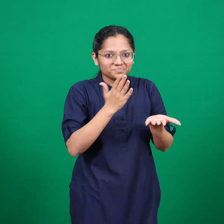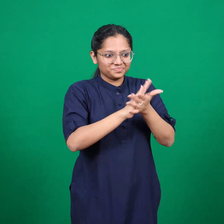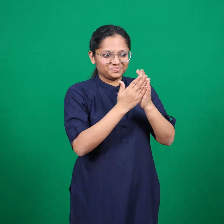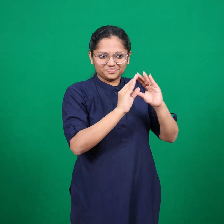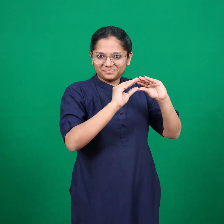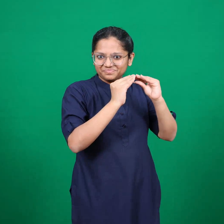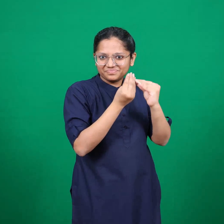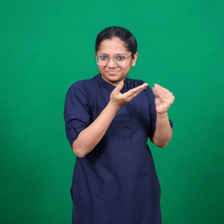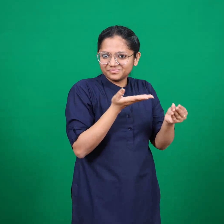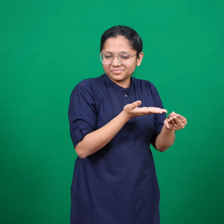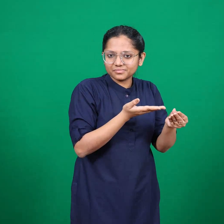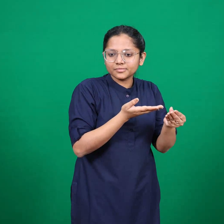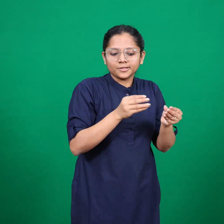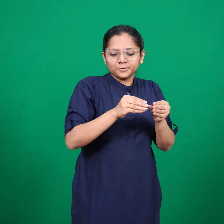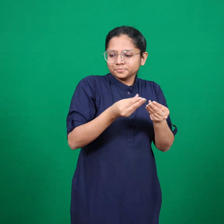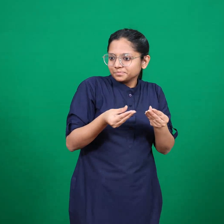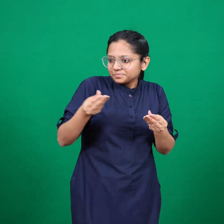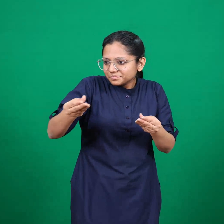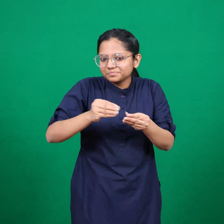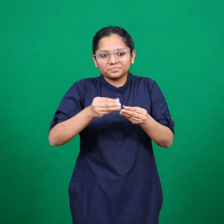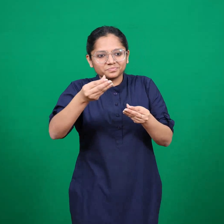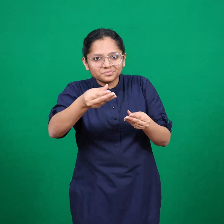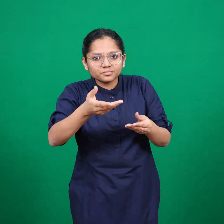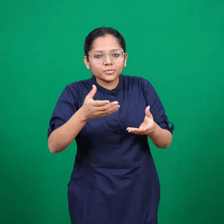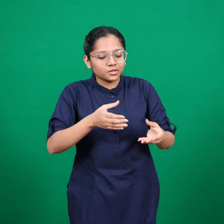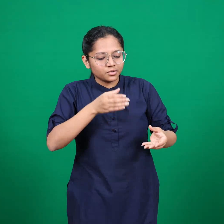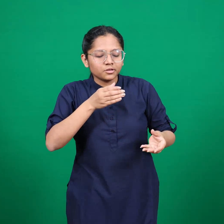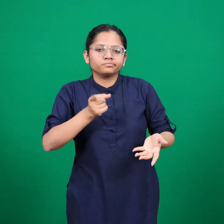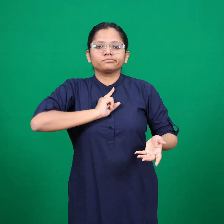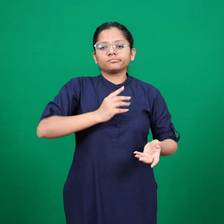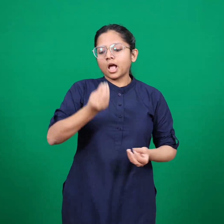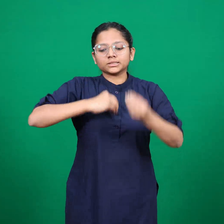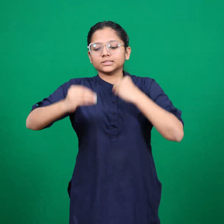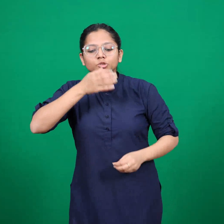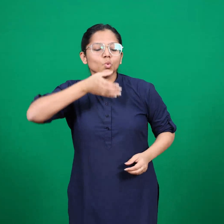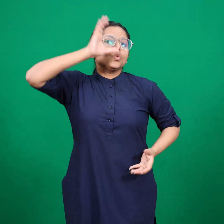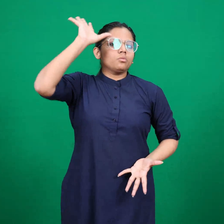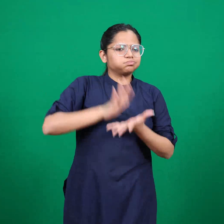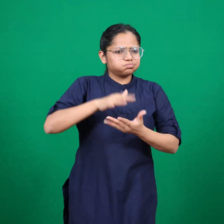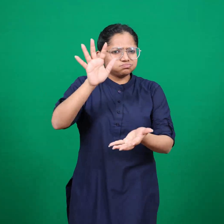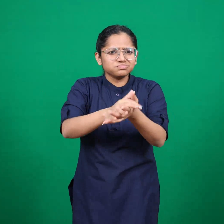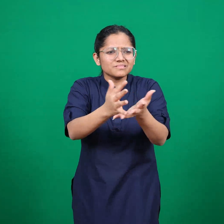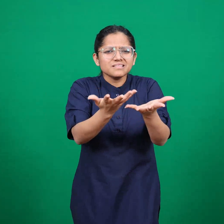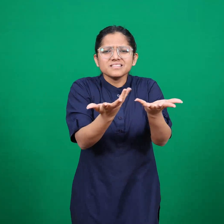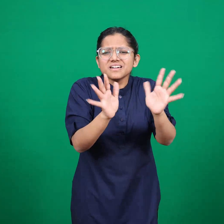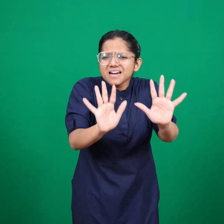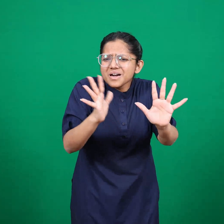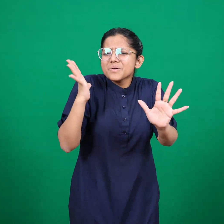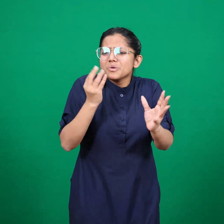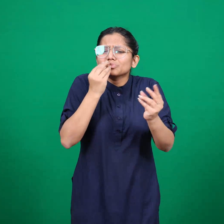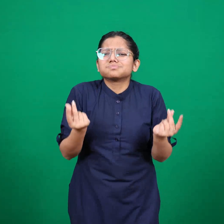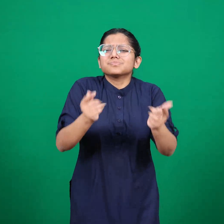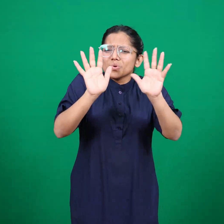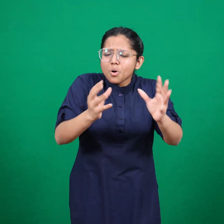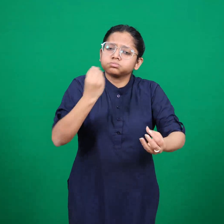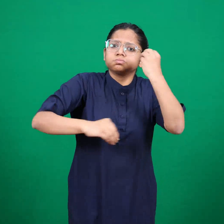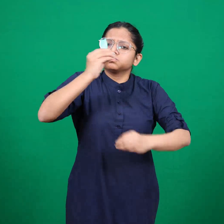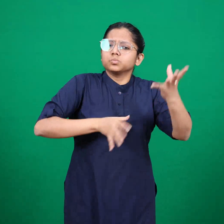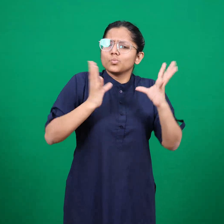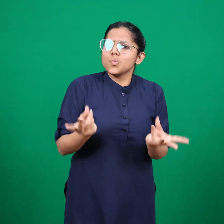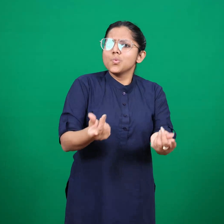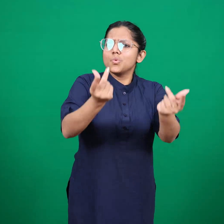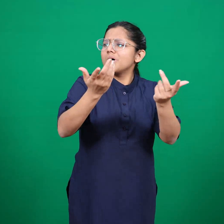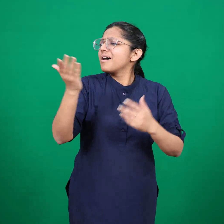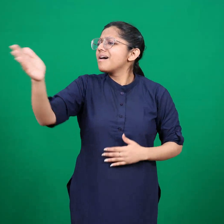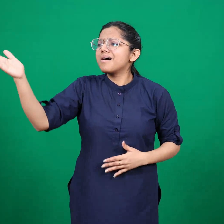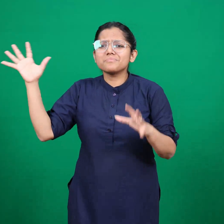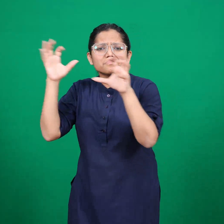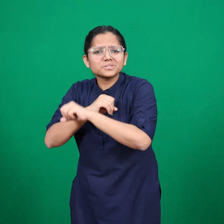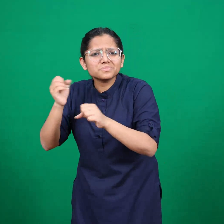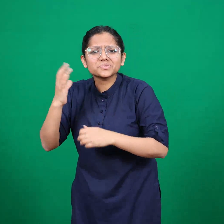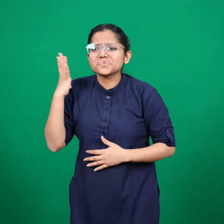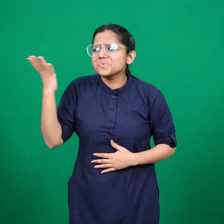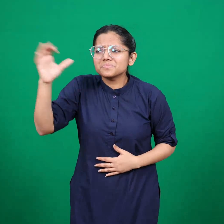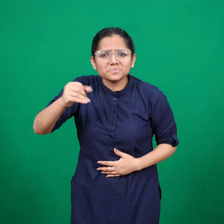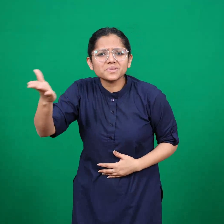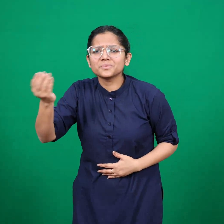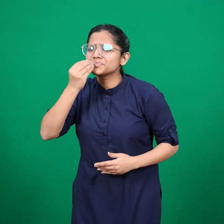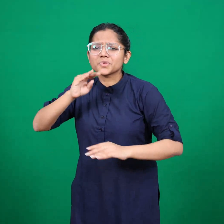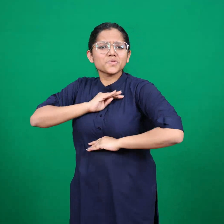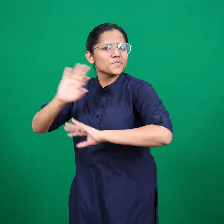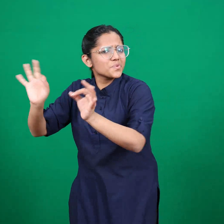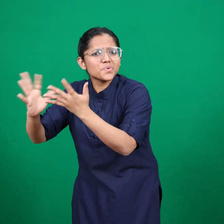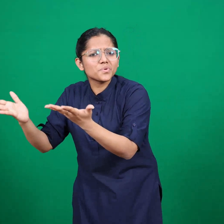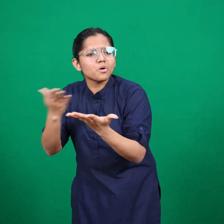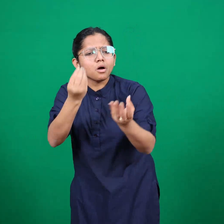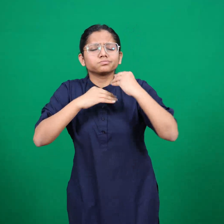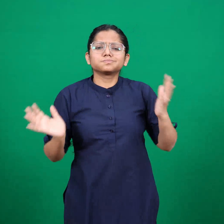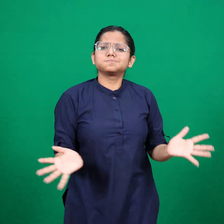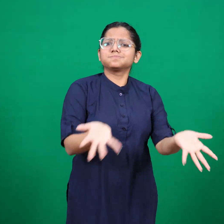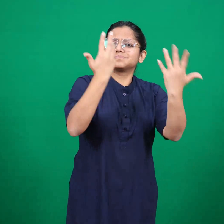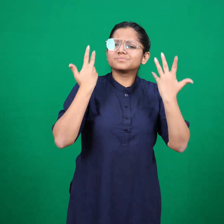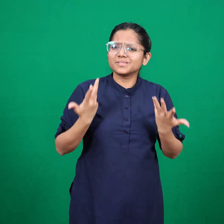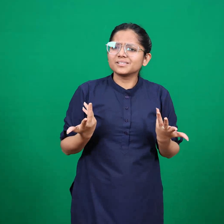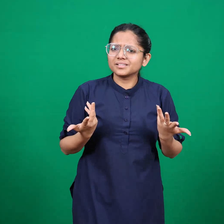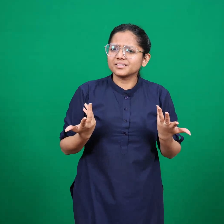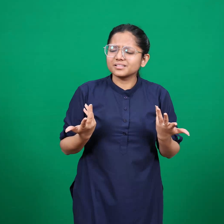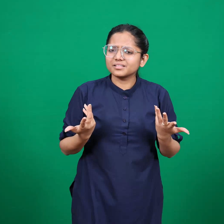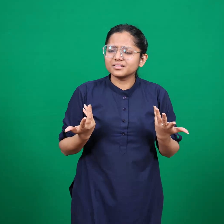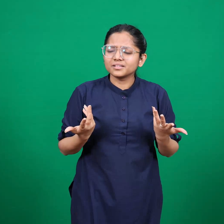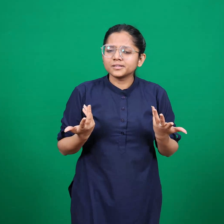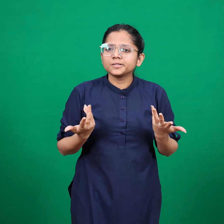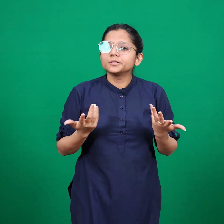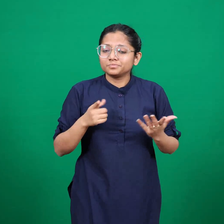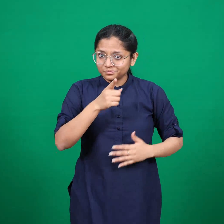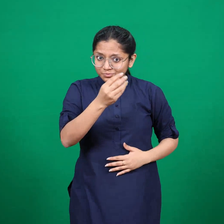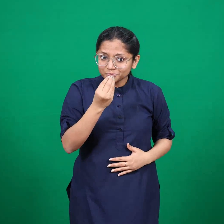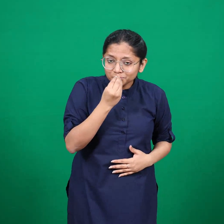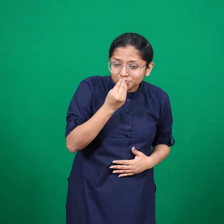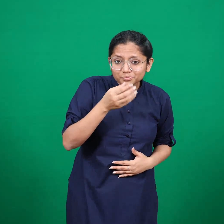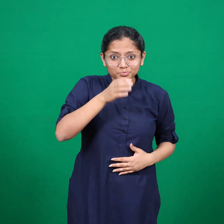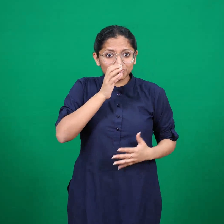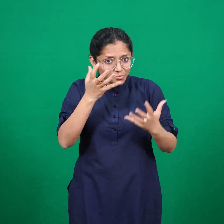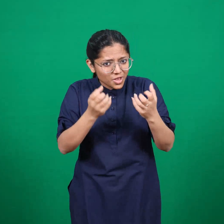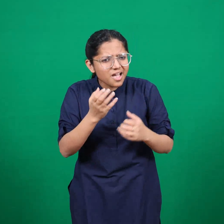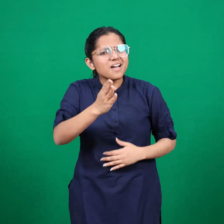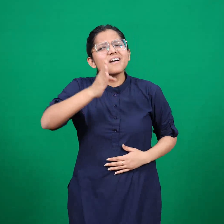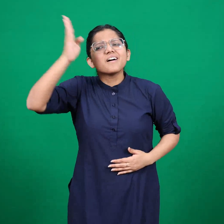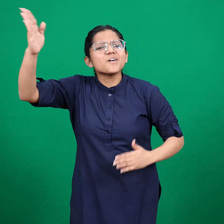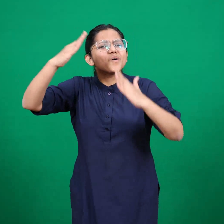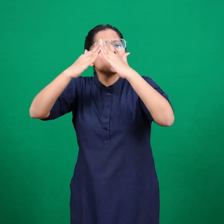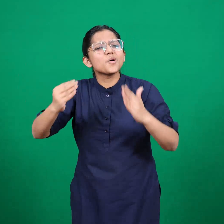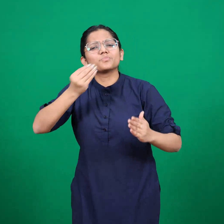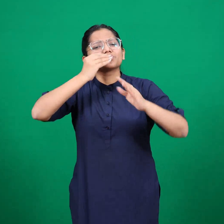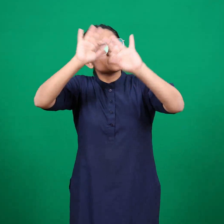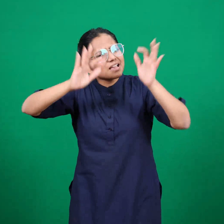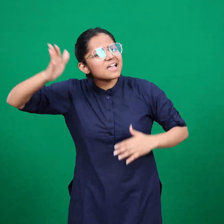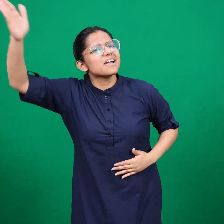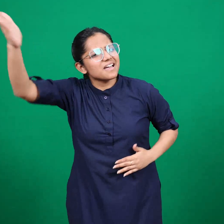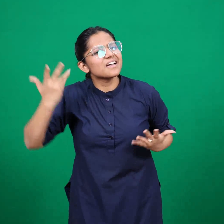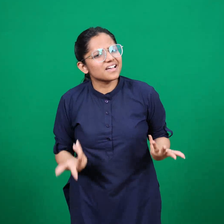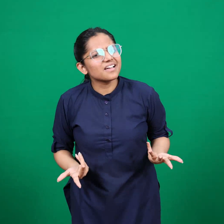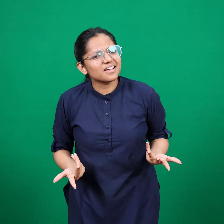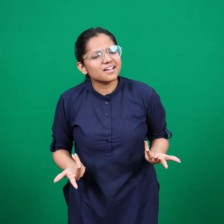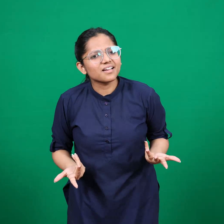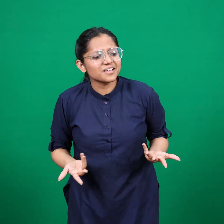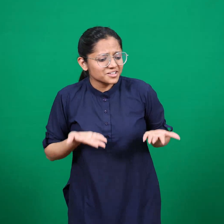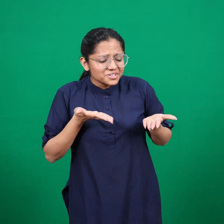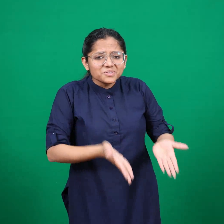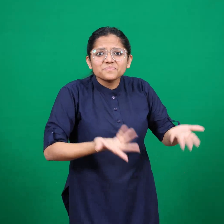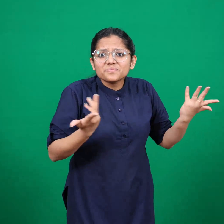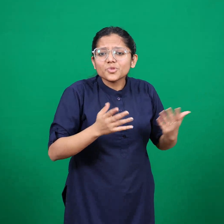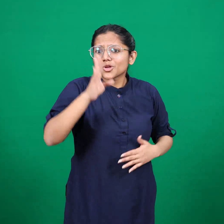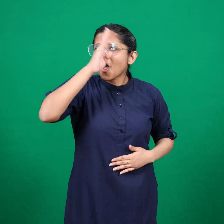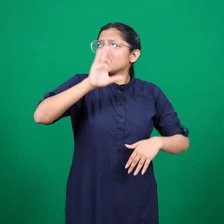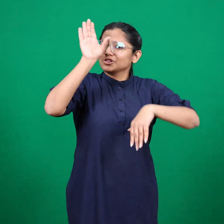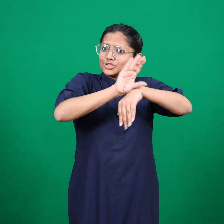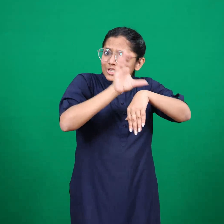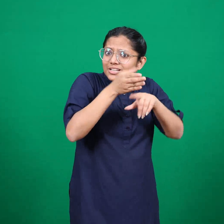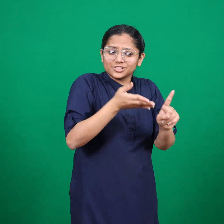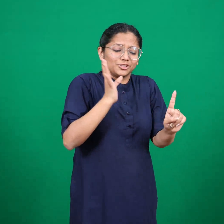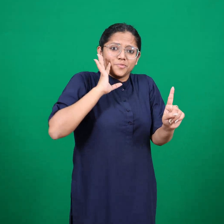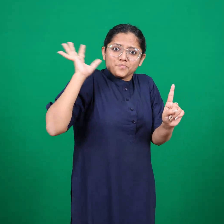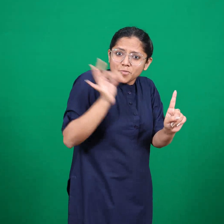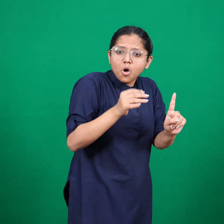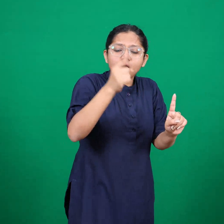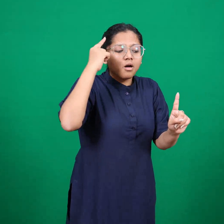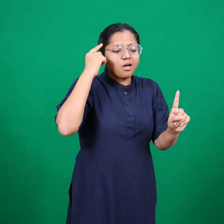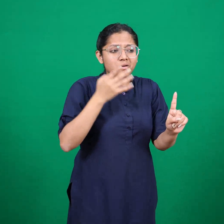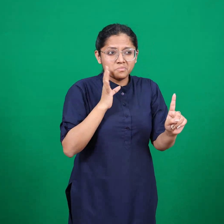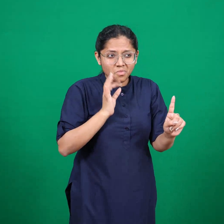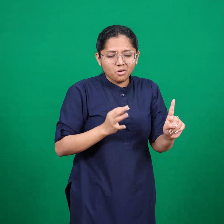For as you eat, each of you goes ahead without sharing his meal. While one remains hungry, another gets drunk.